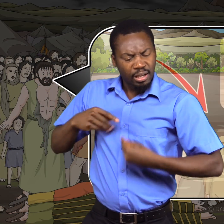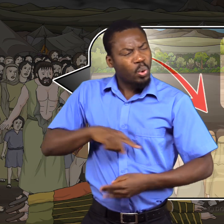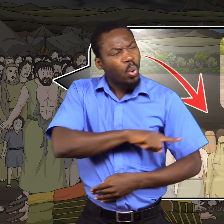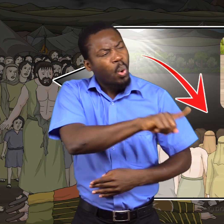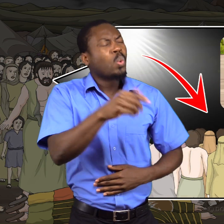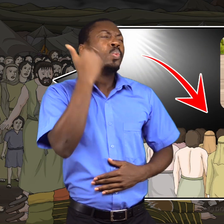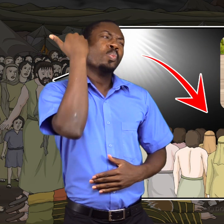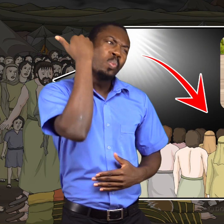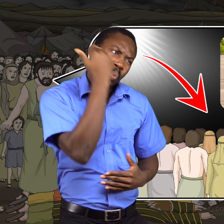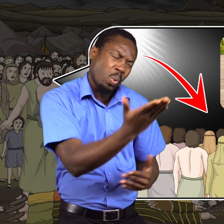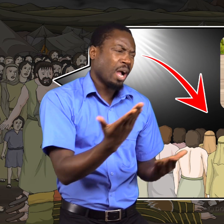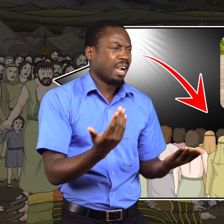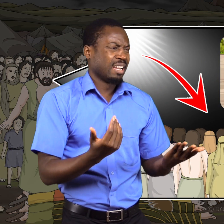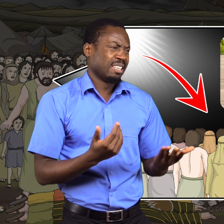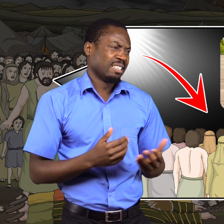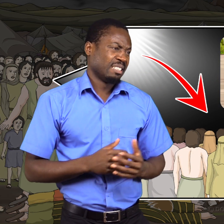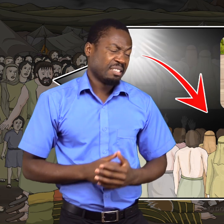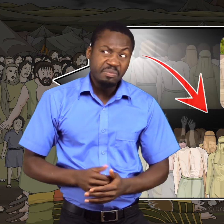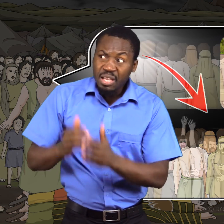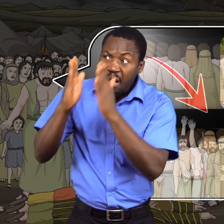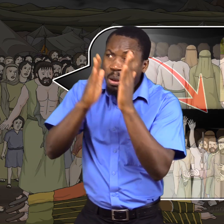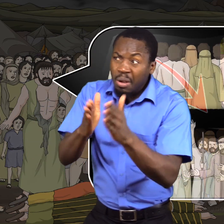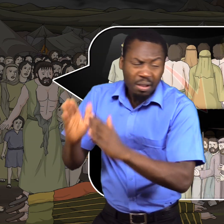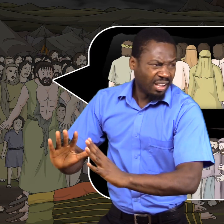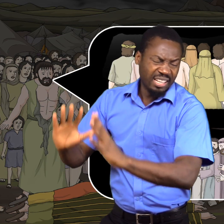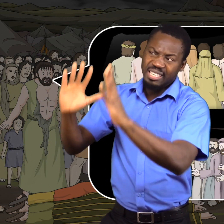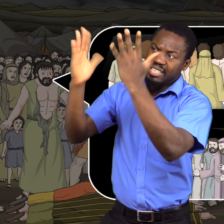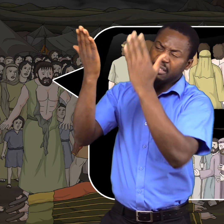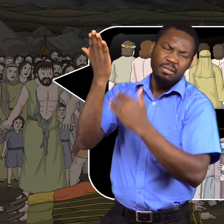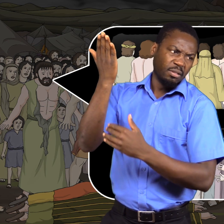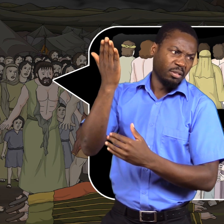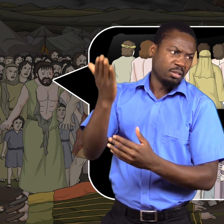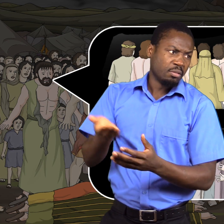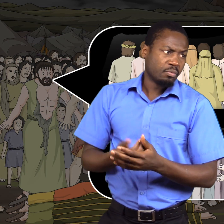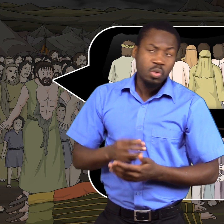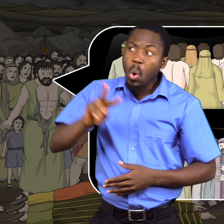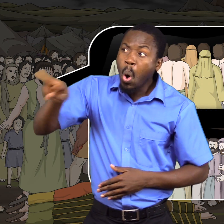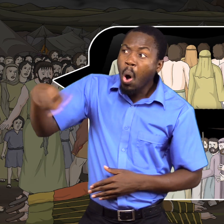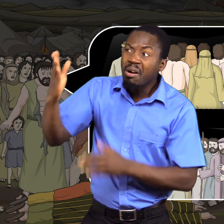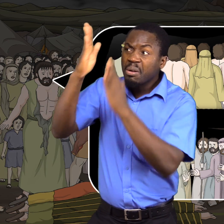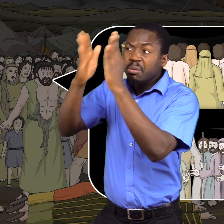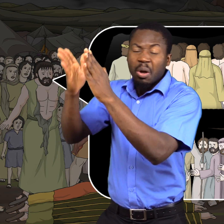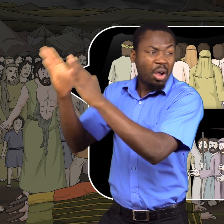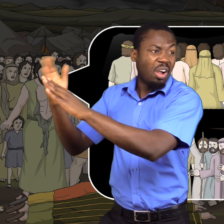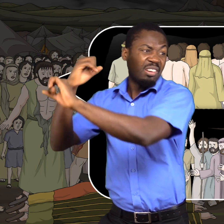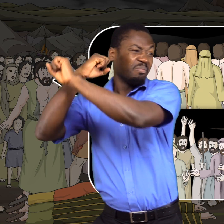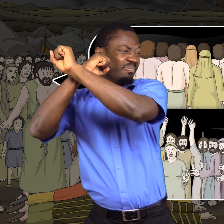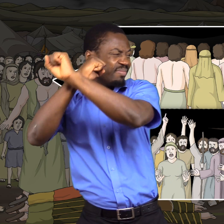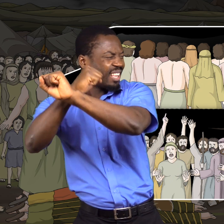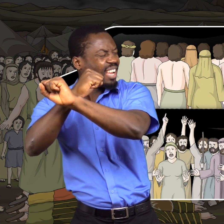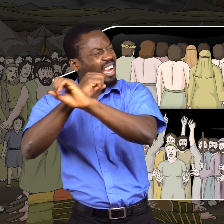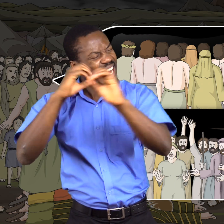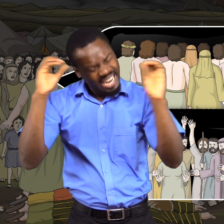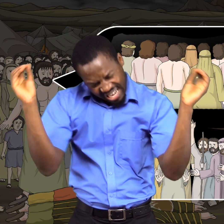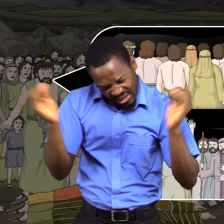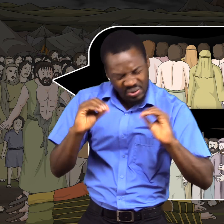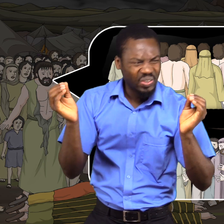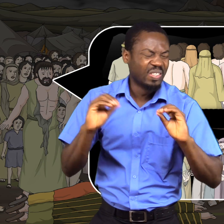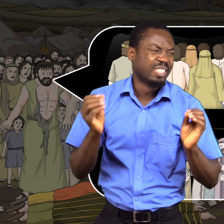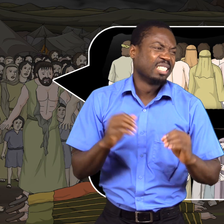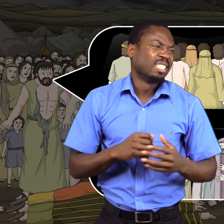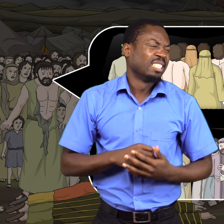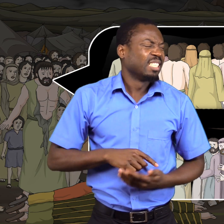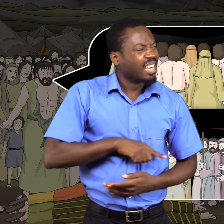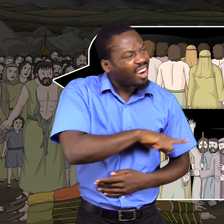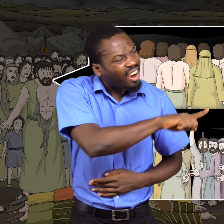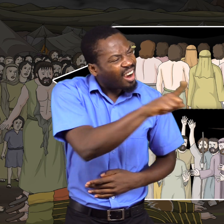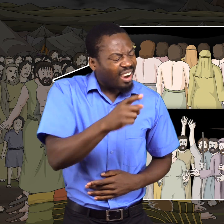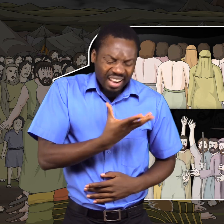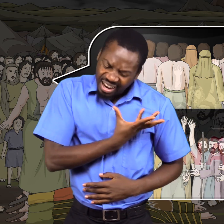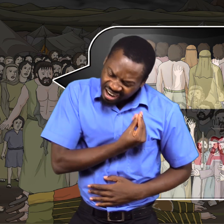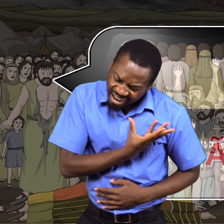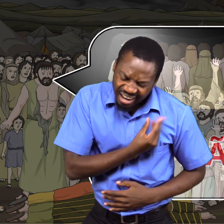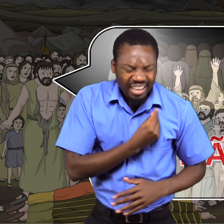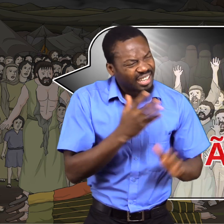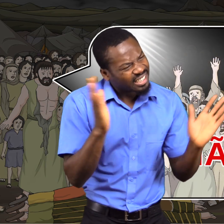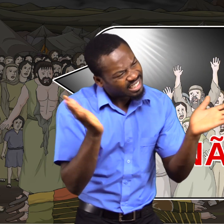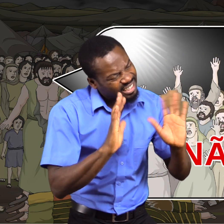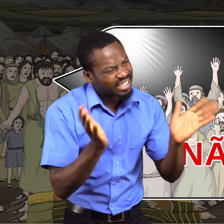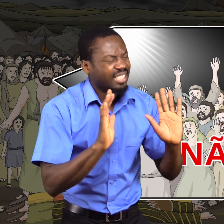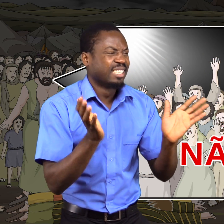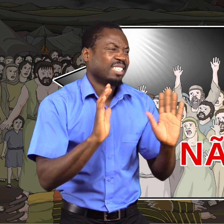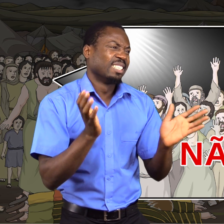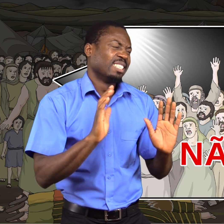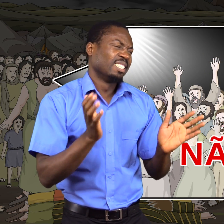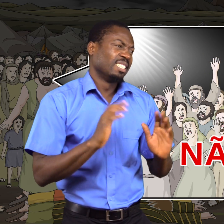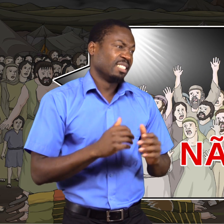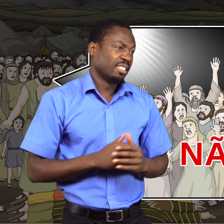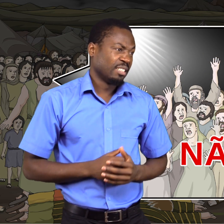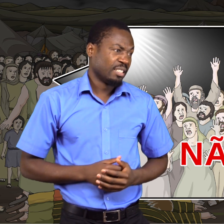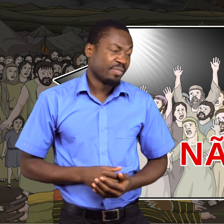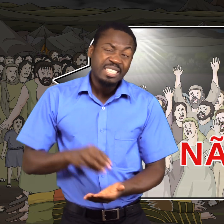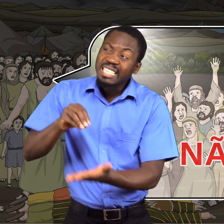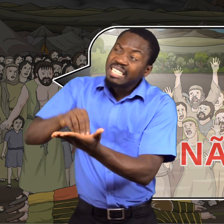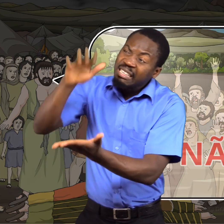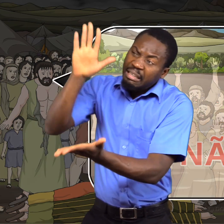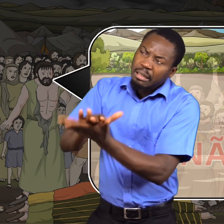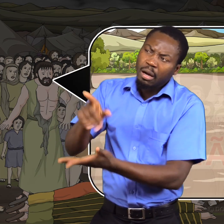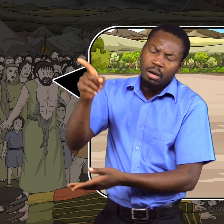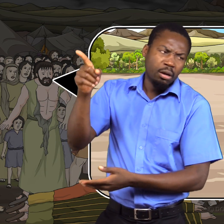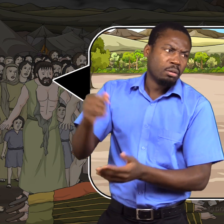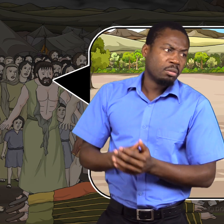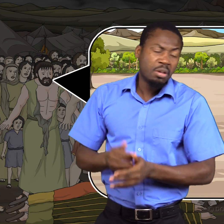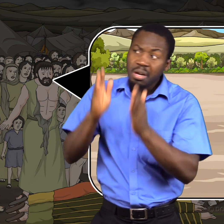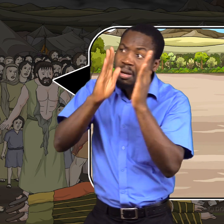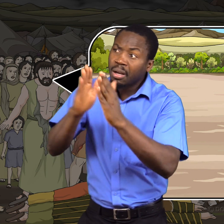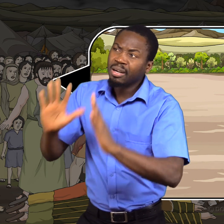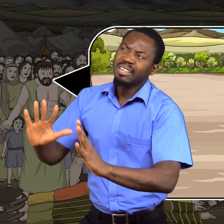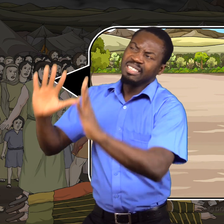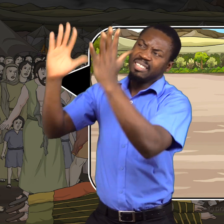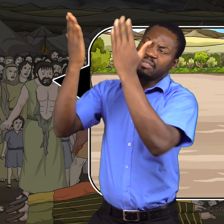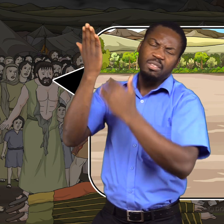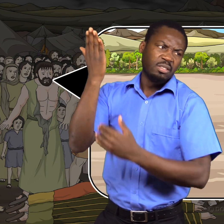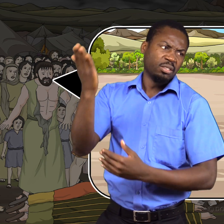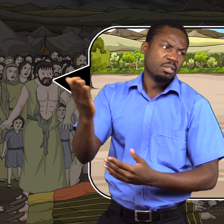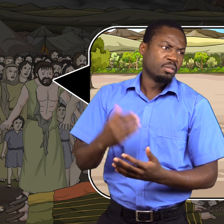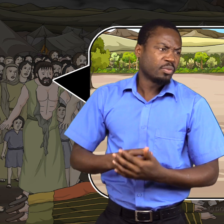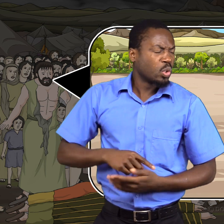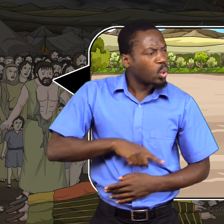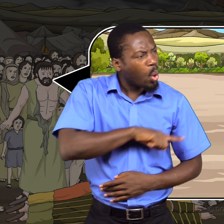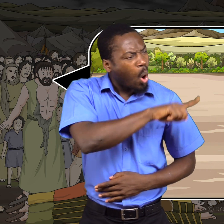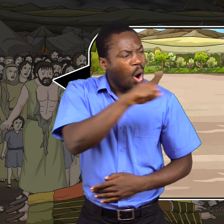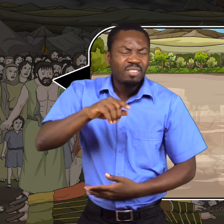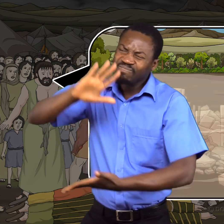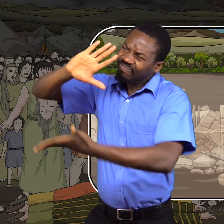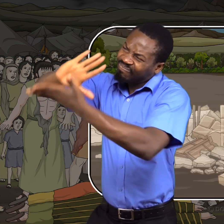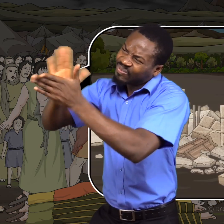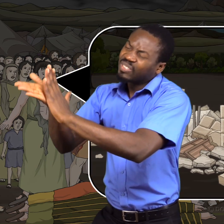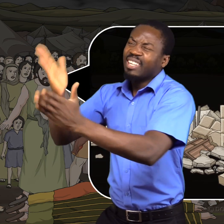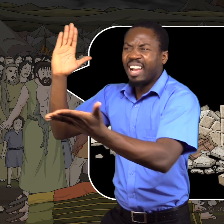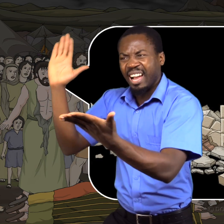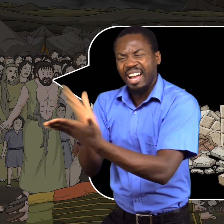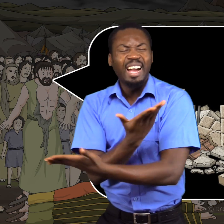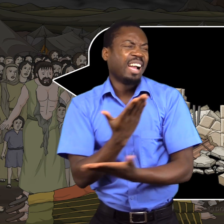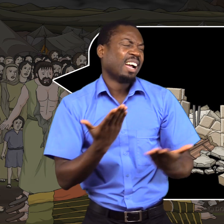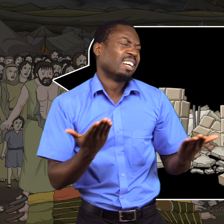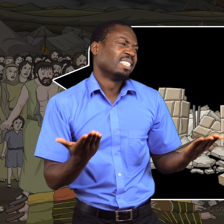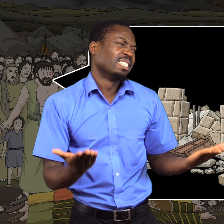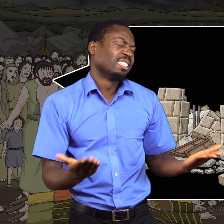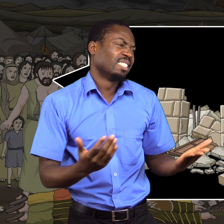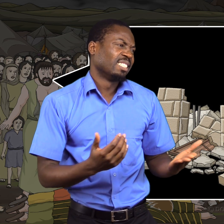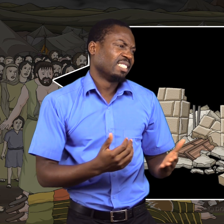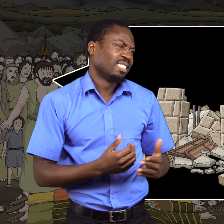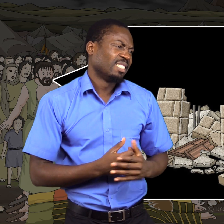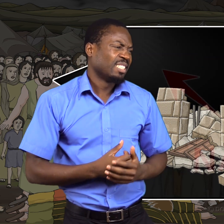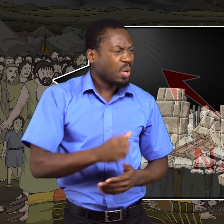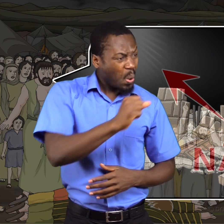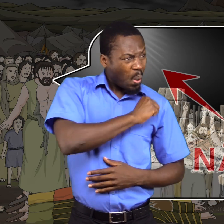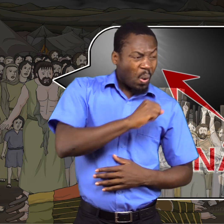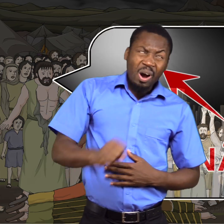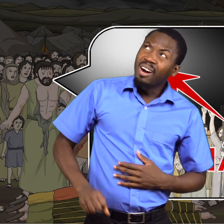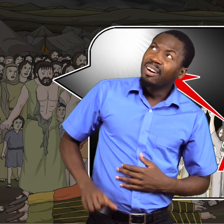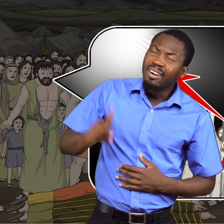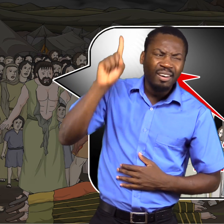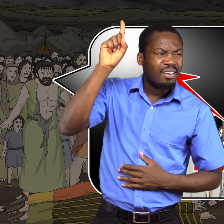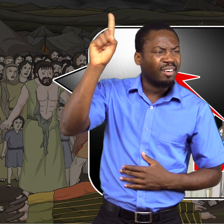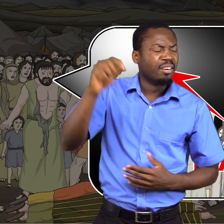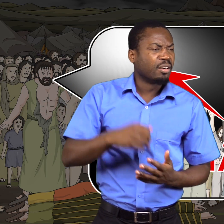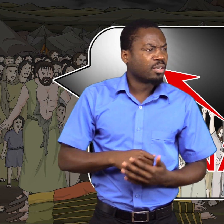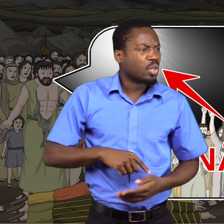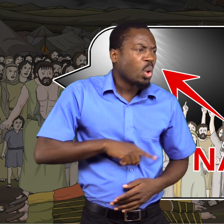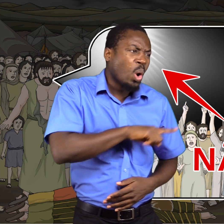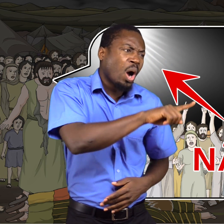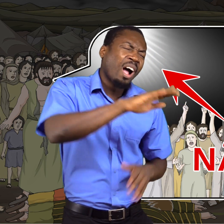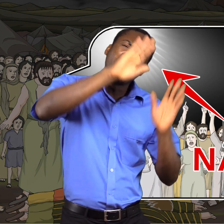Only do not rebel against the LORD, and do not be afraid of the people of the land, for they will be like bread for us. Their protection has been removed, and the LORD is with us.